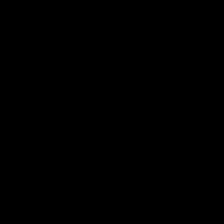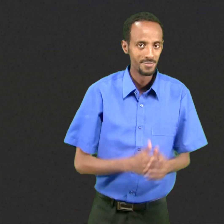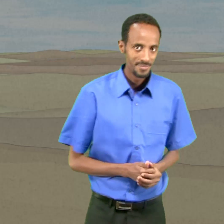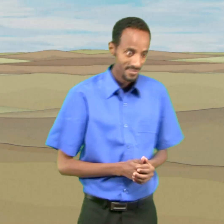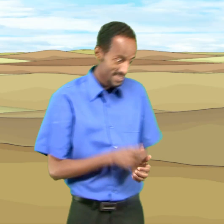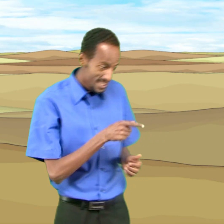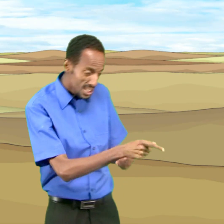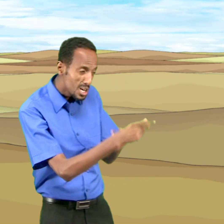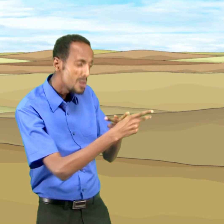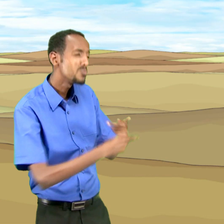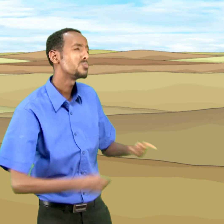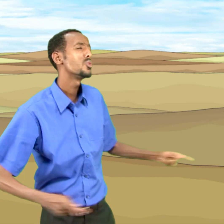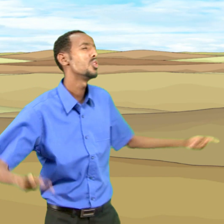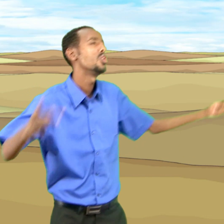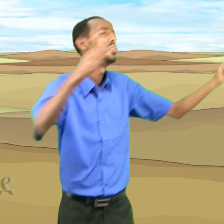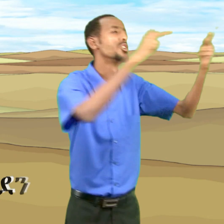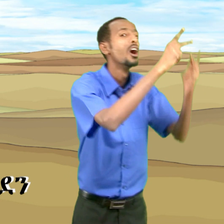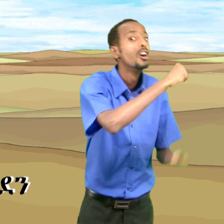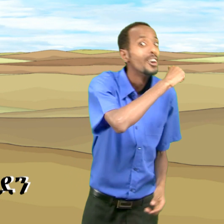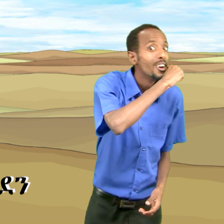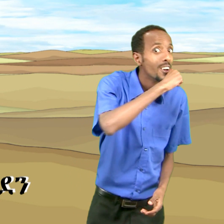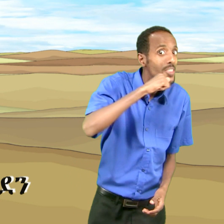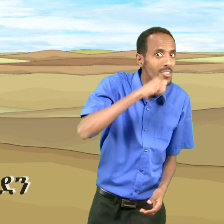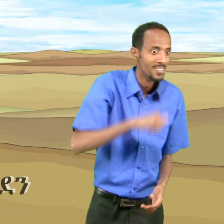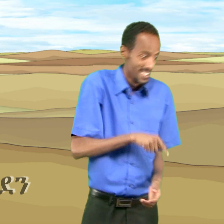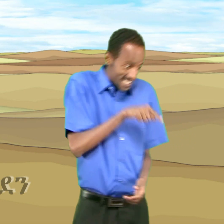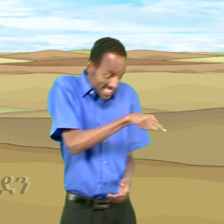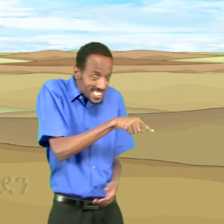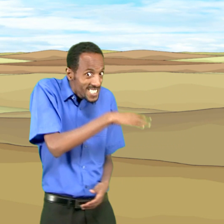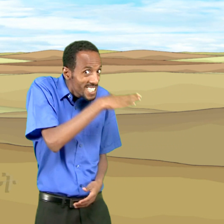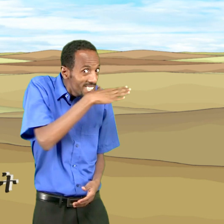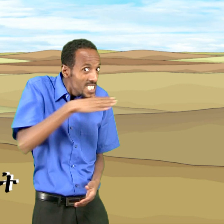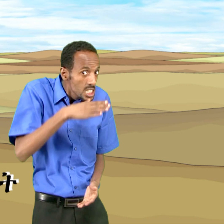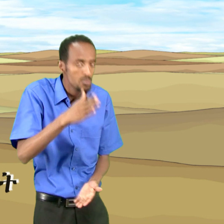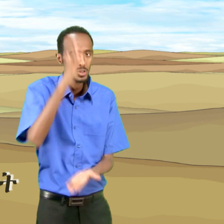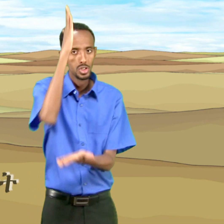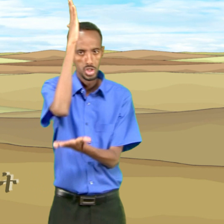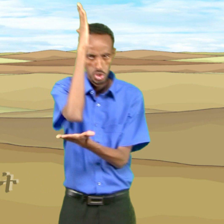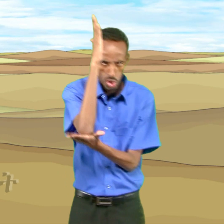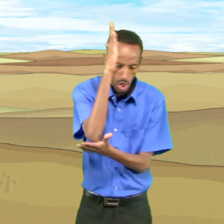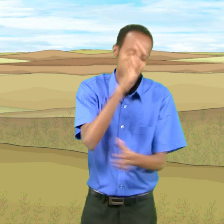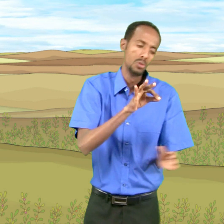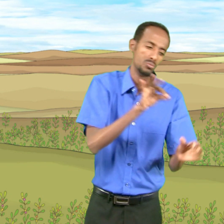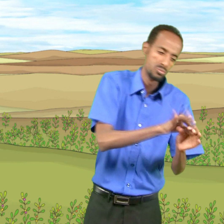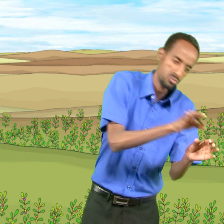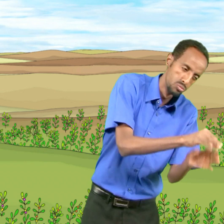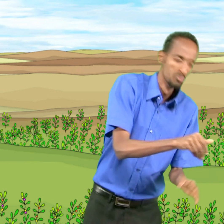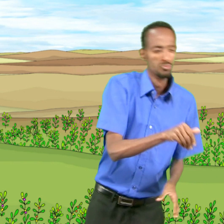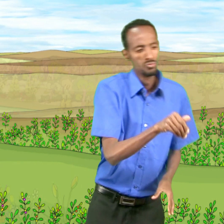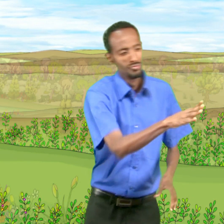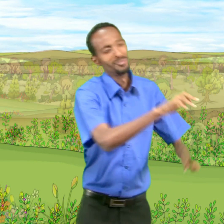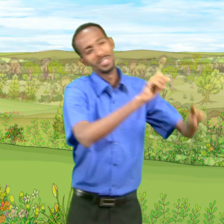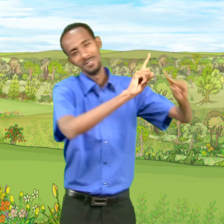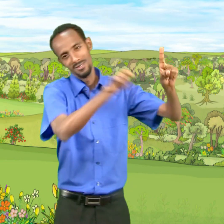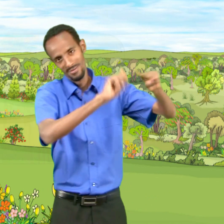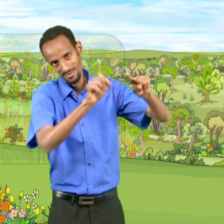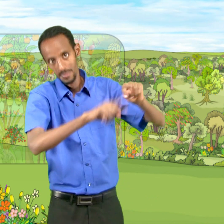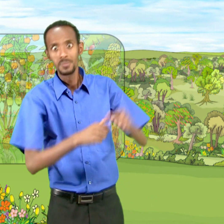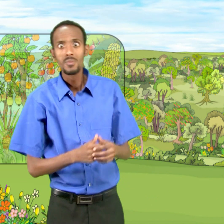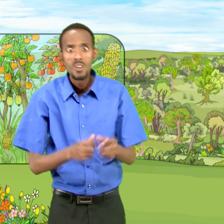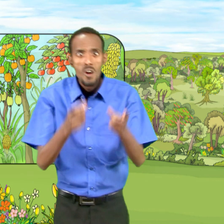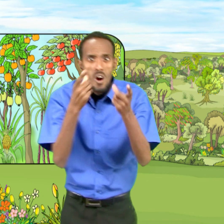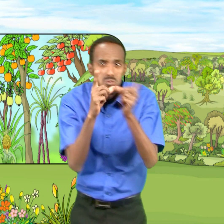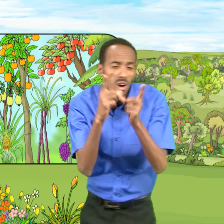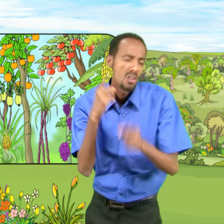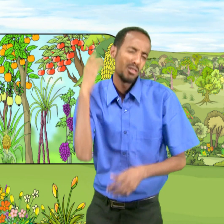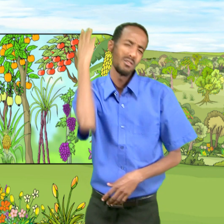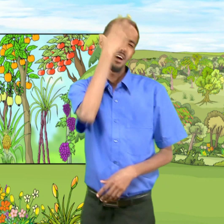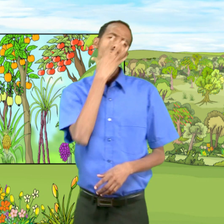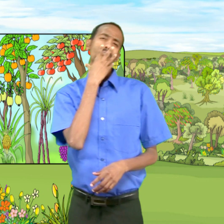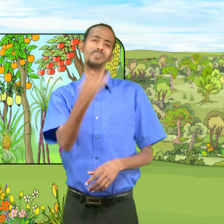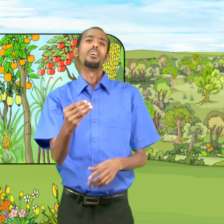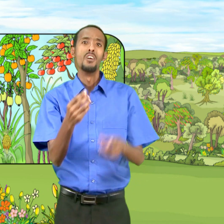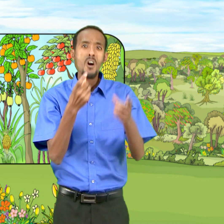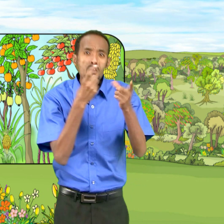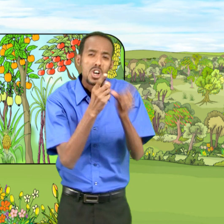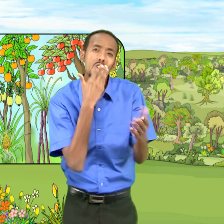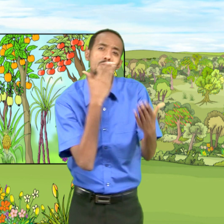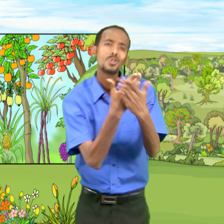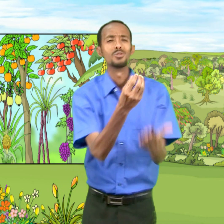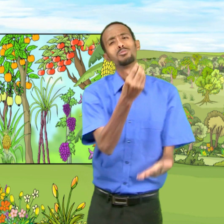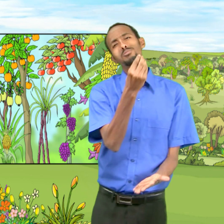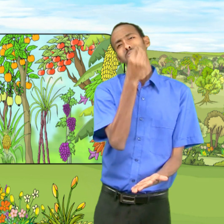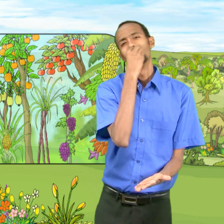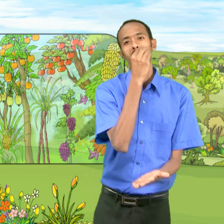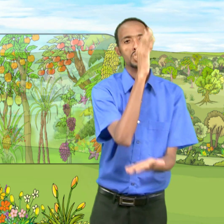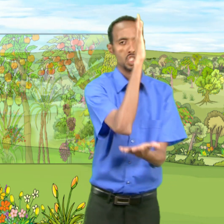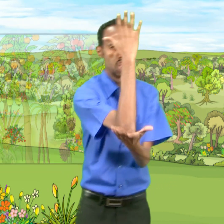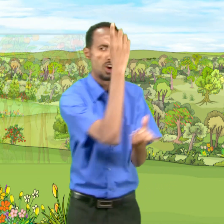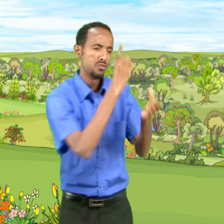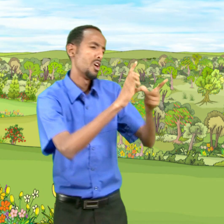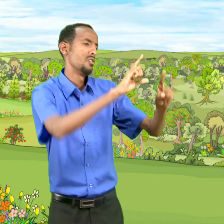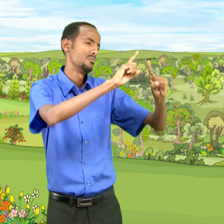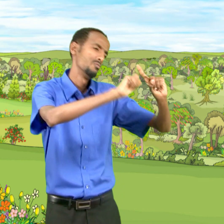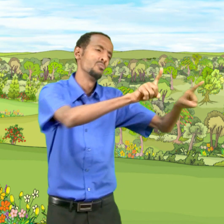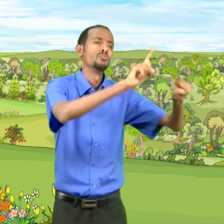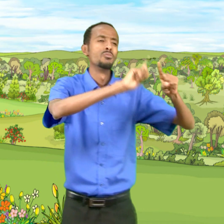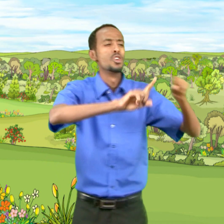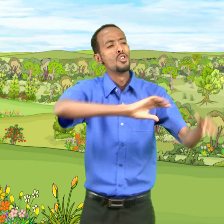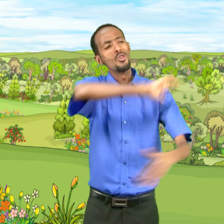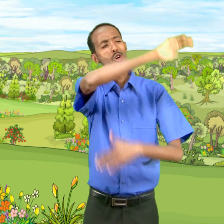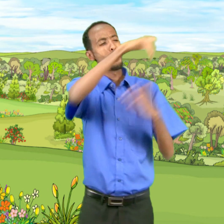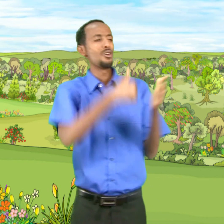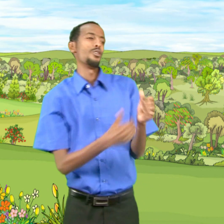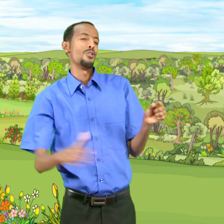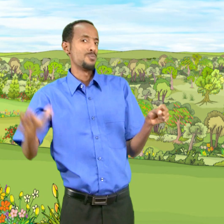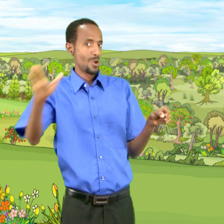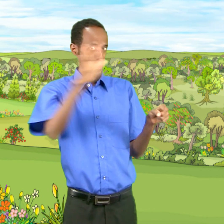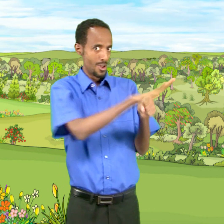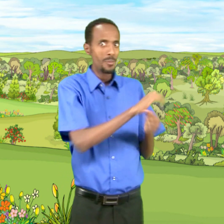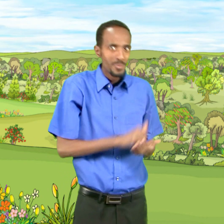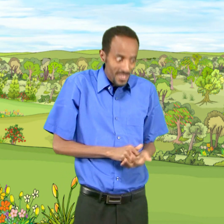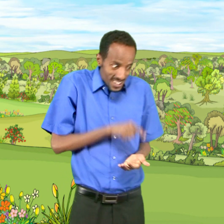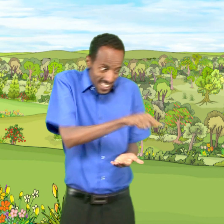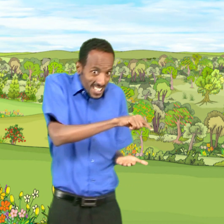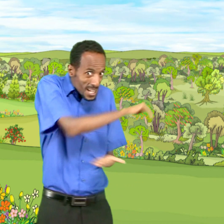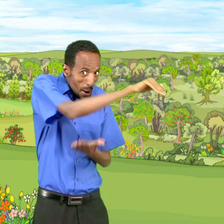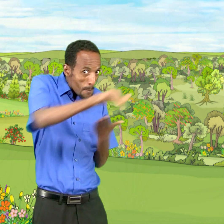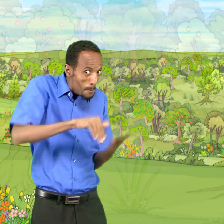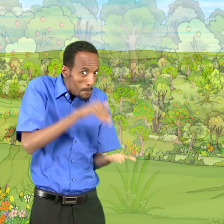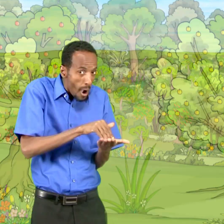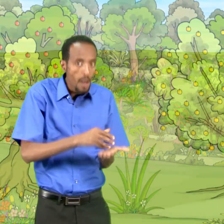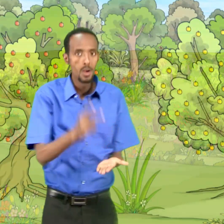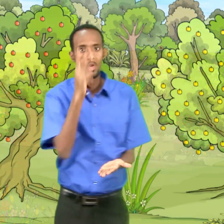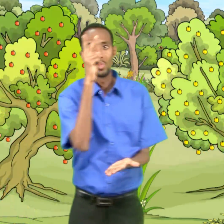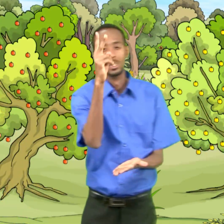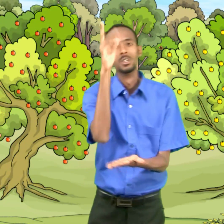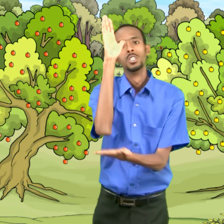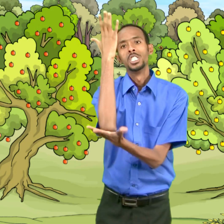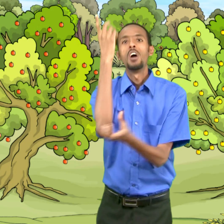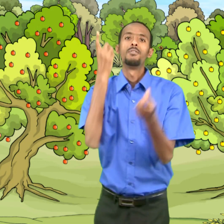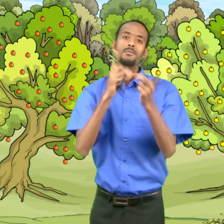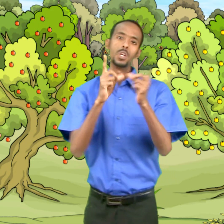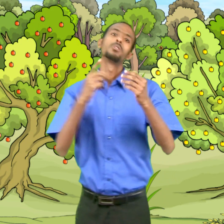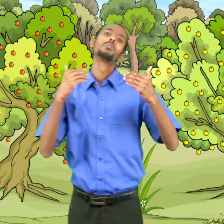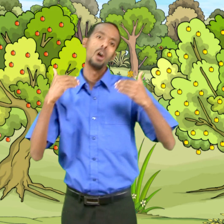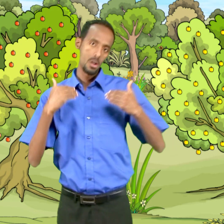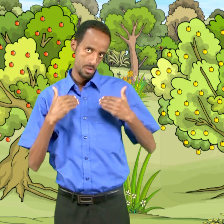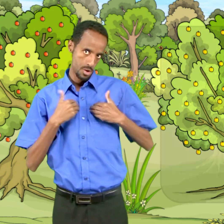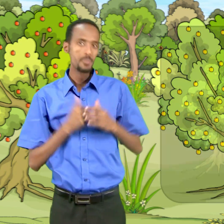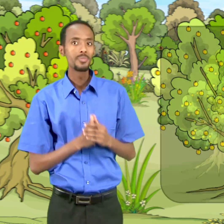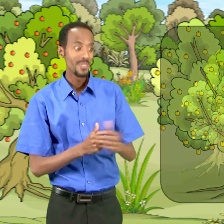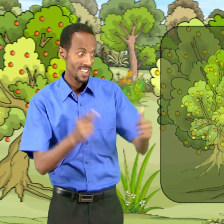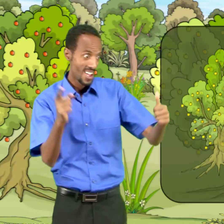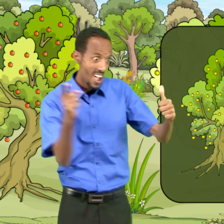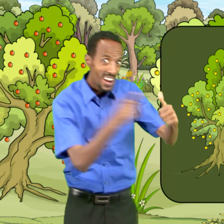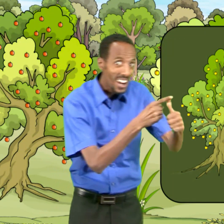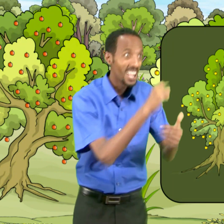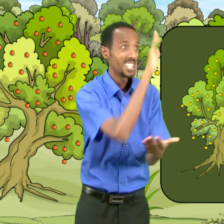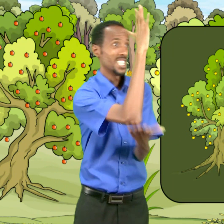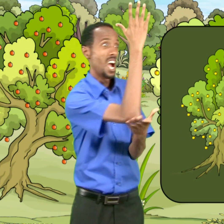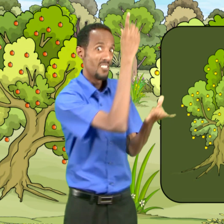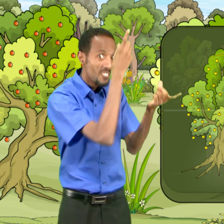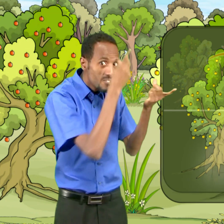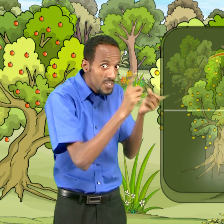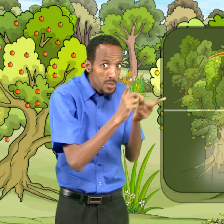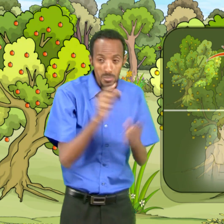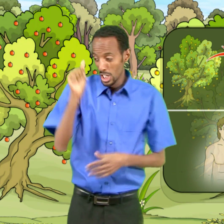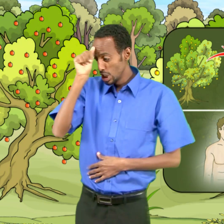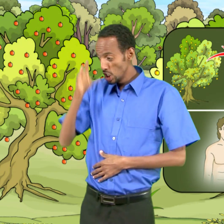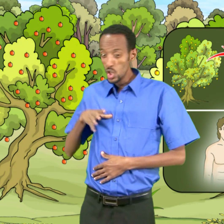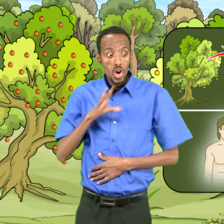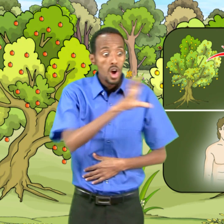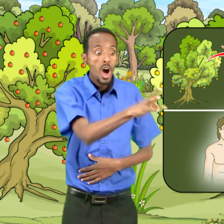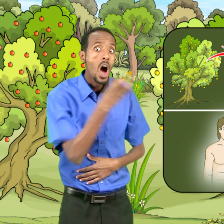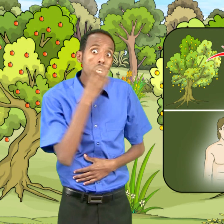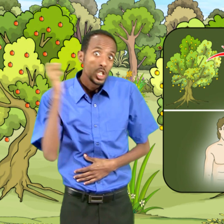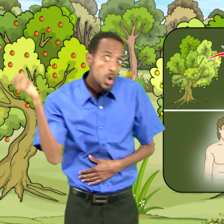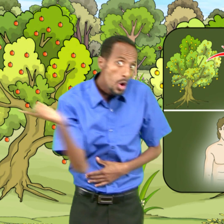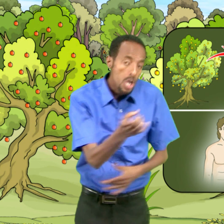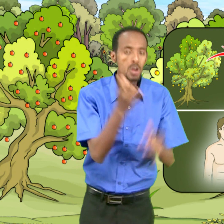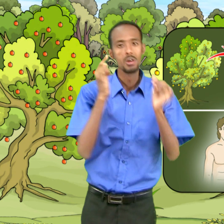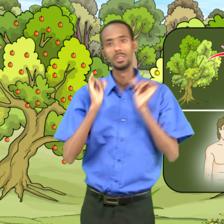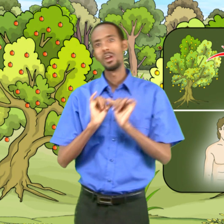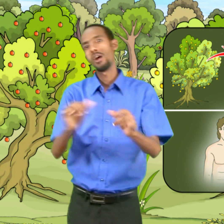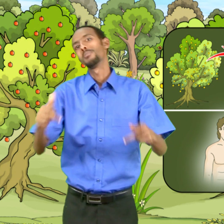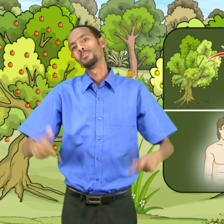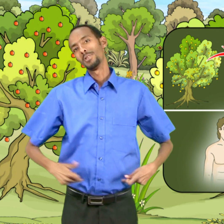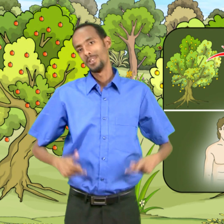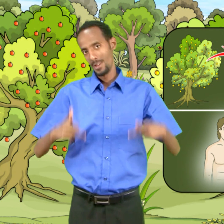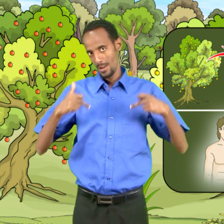Then the LORD God formed man from the dust of the ground and breathed the breath of life into his nostrils, and the man became a living being. And the LORD God planted a garden in Eden, in the east, where He placed the man He had formed.